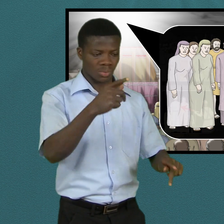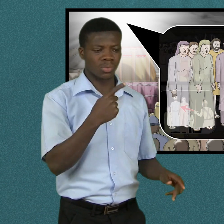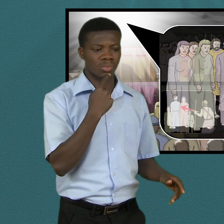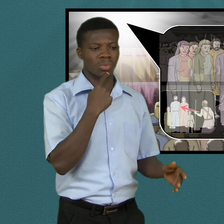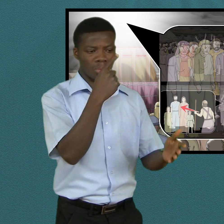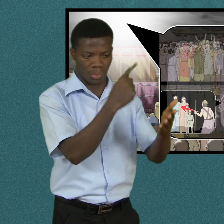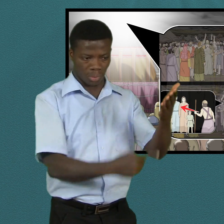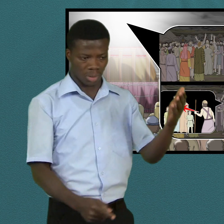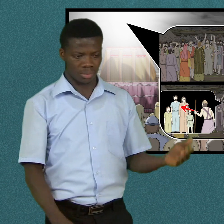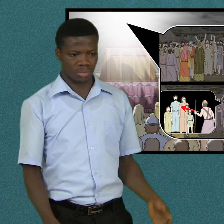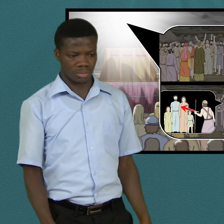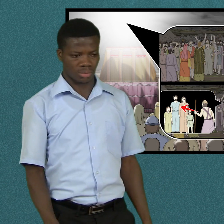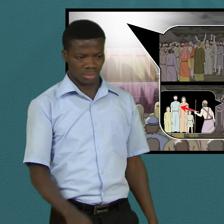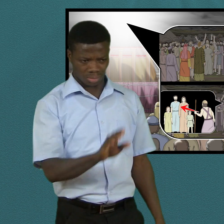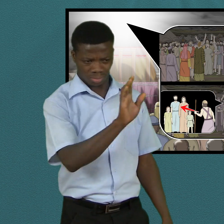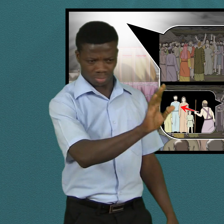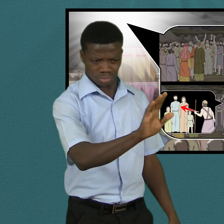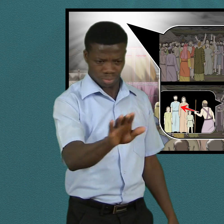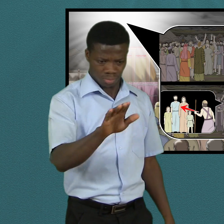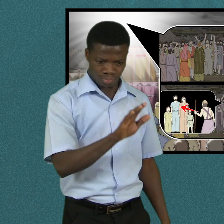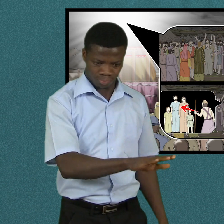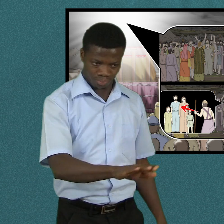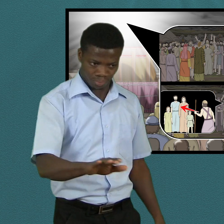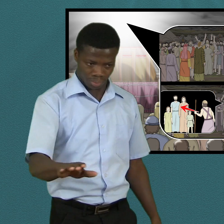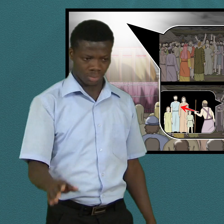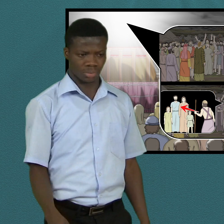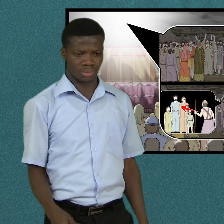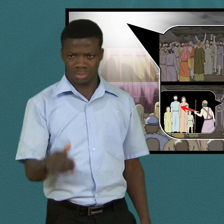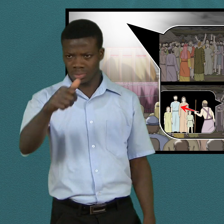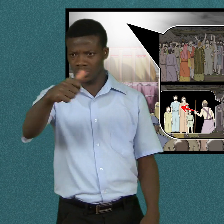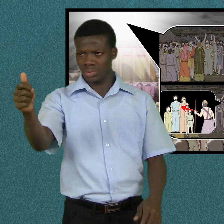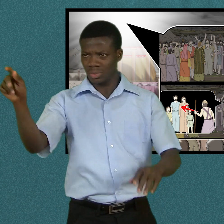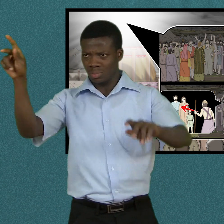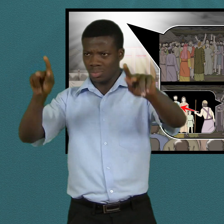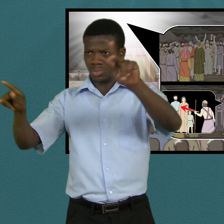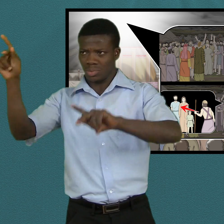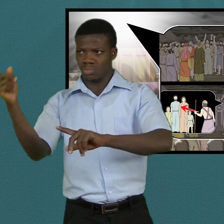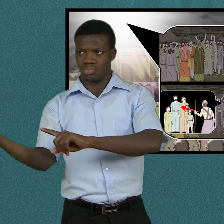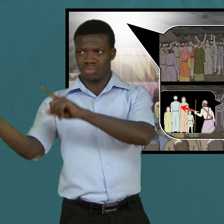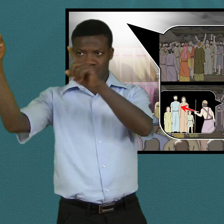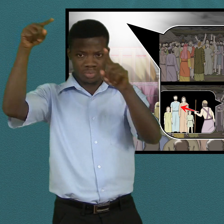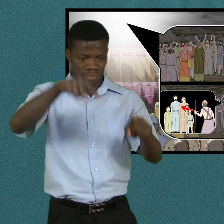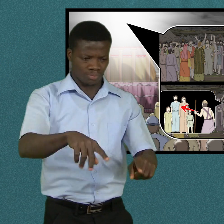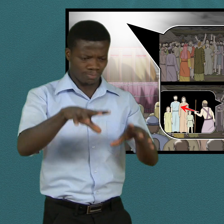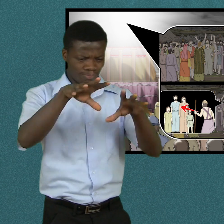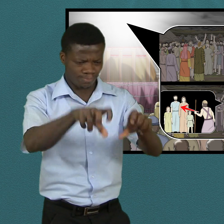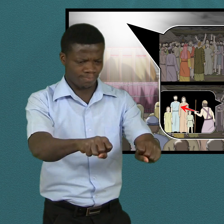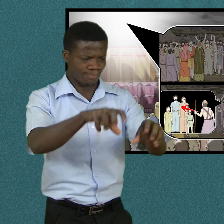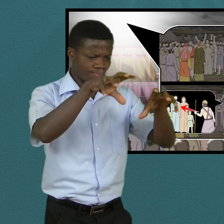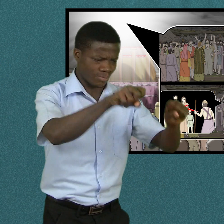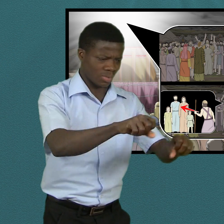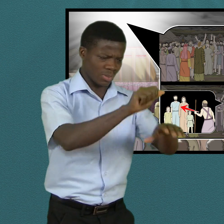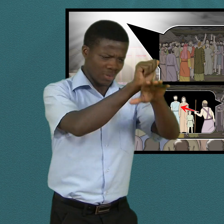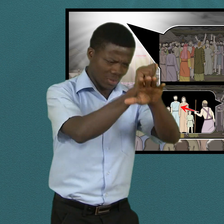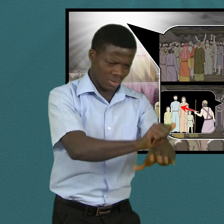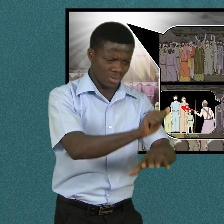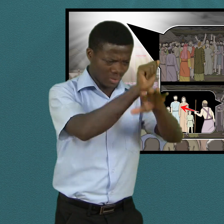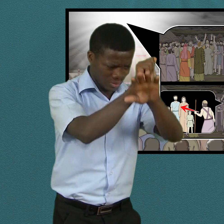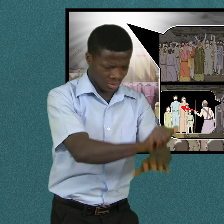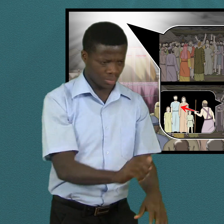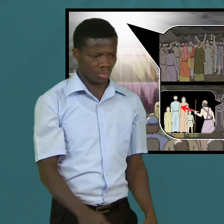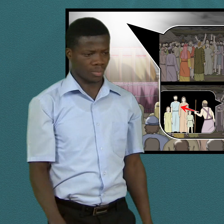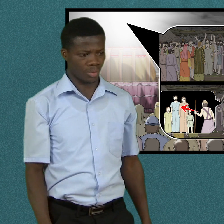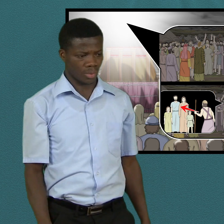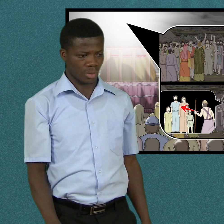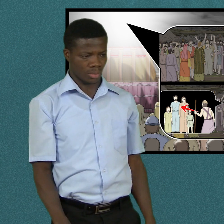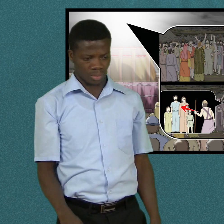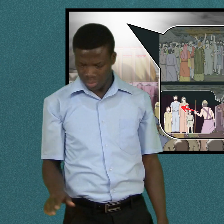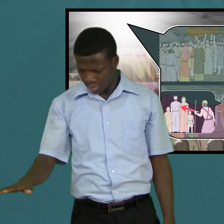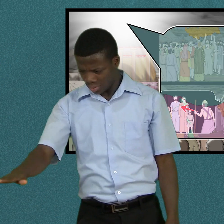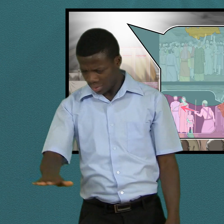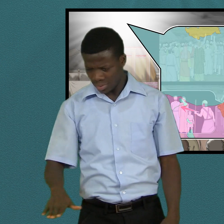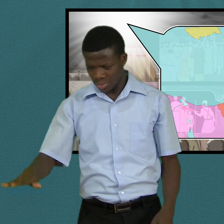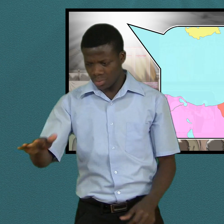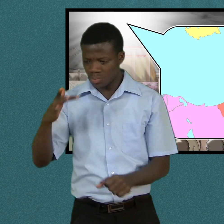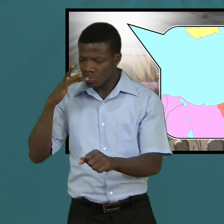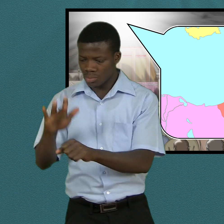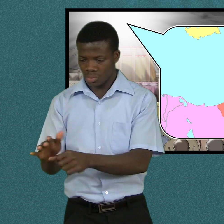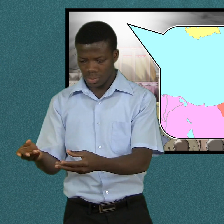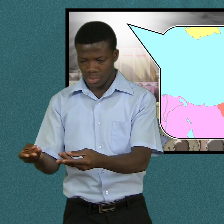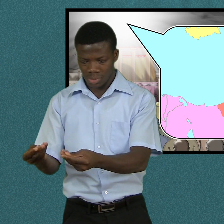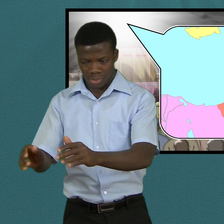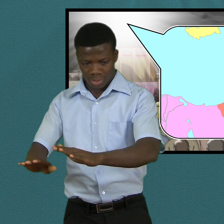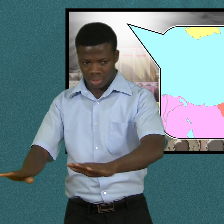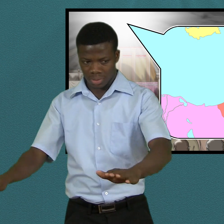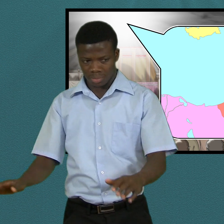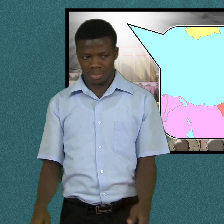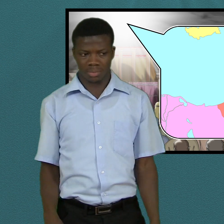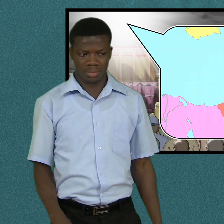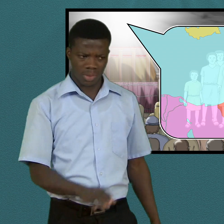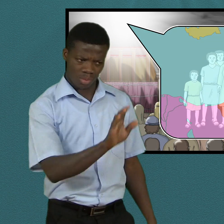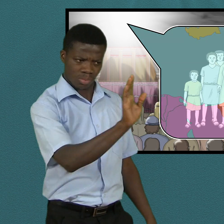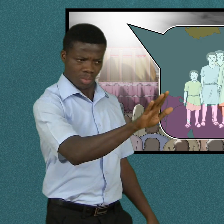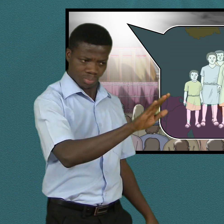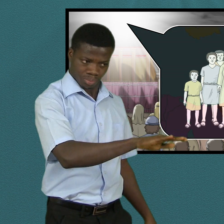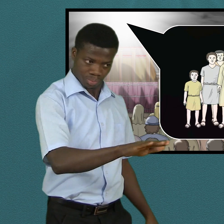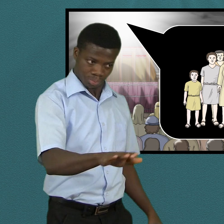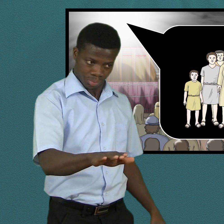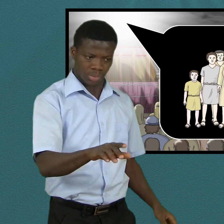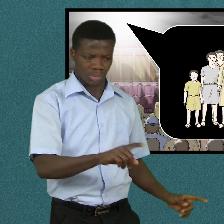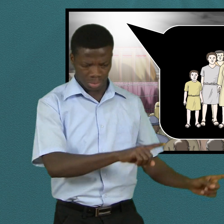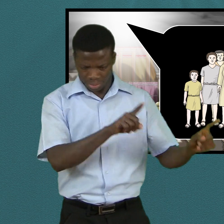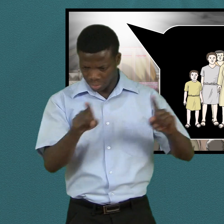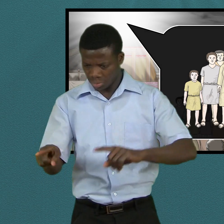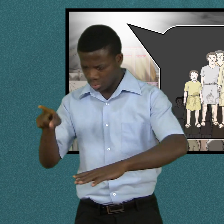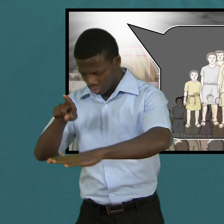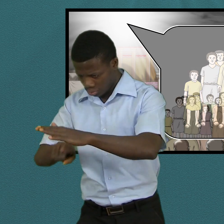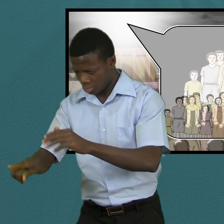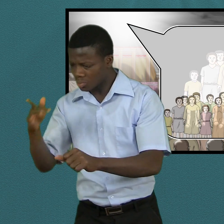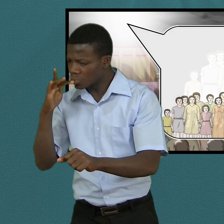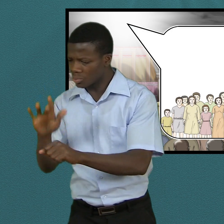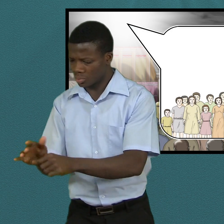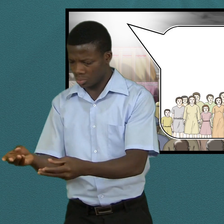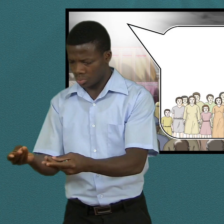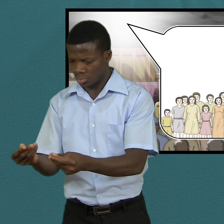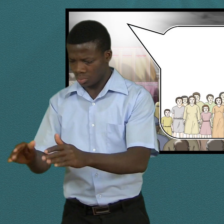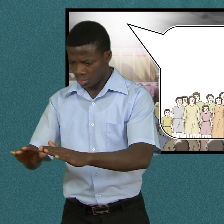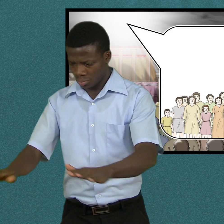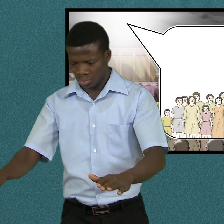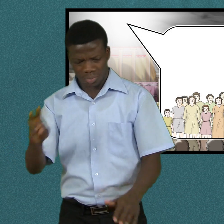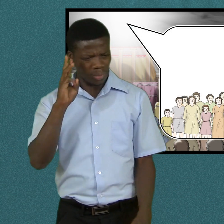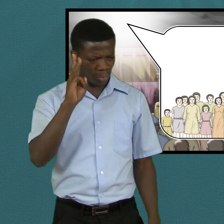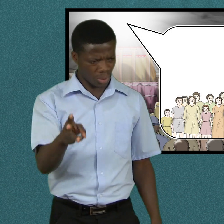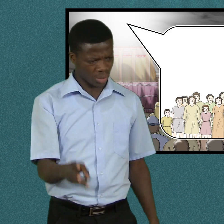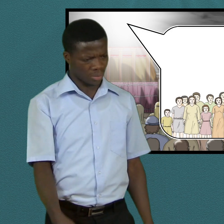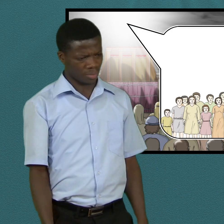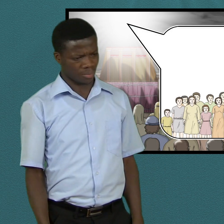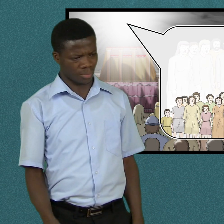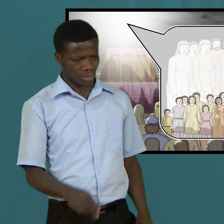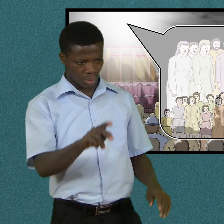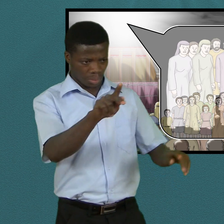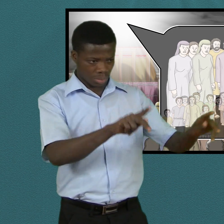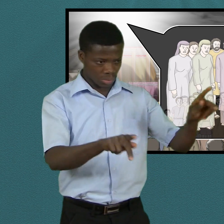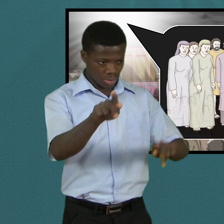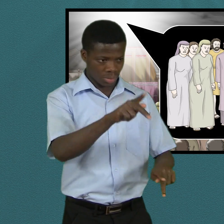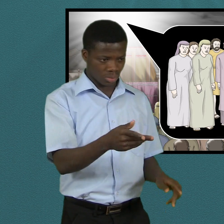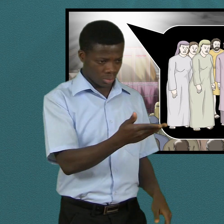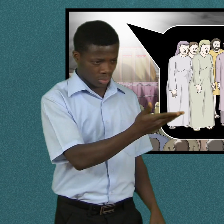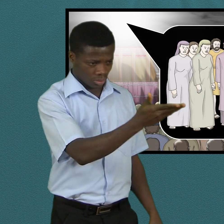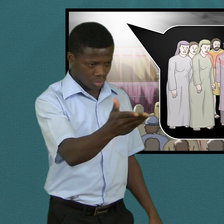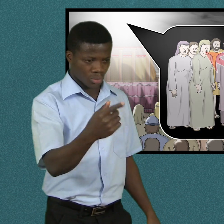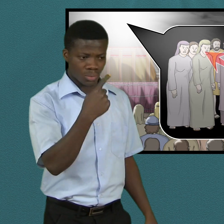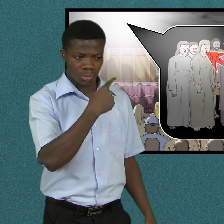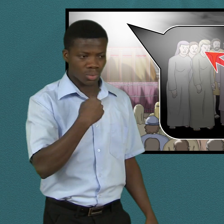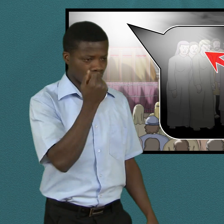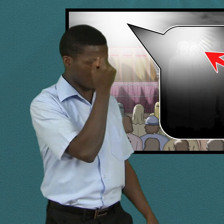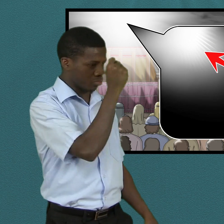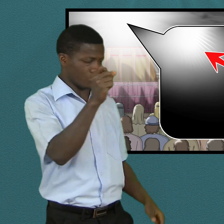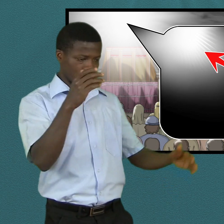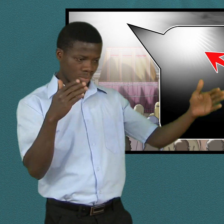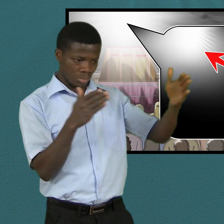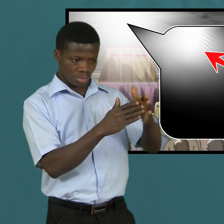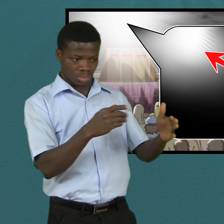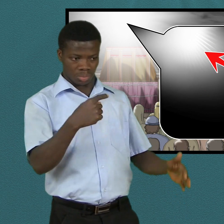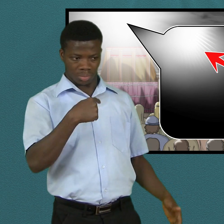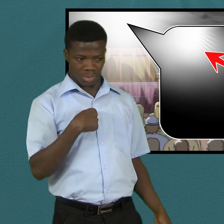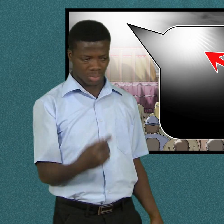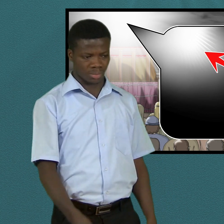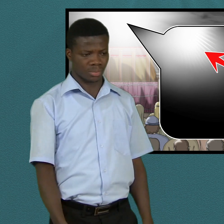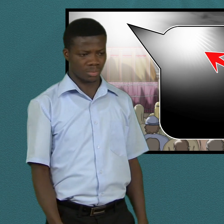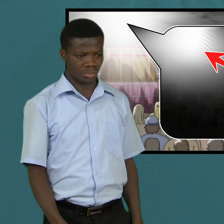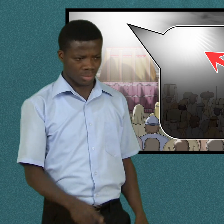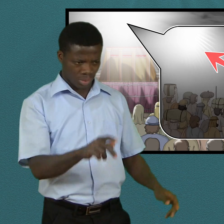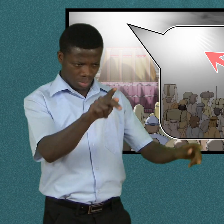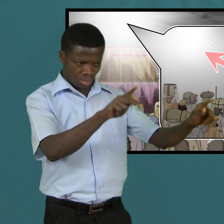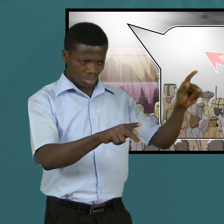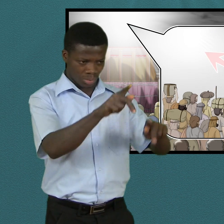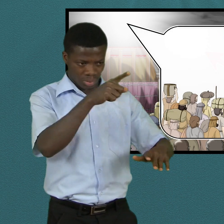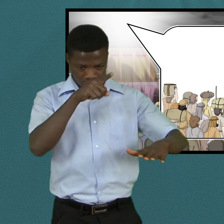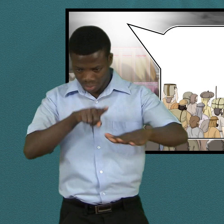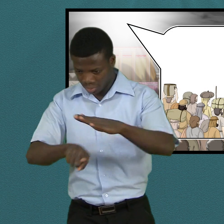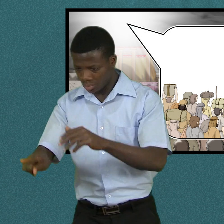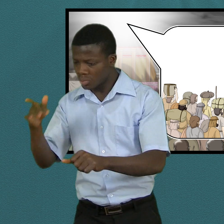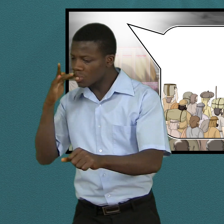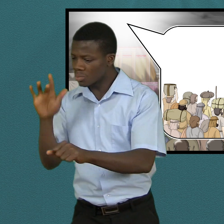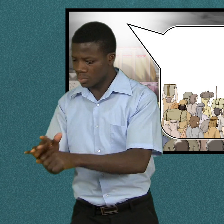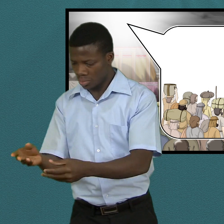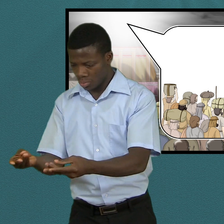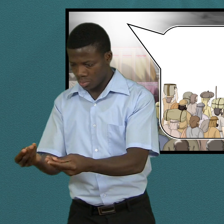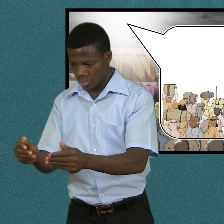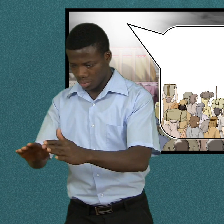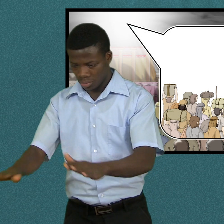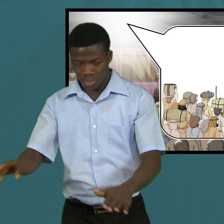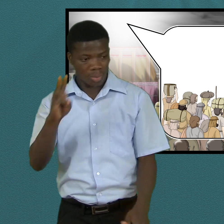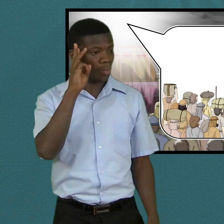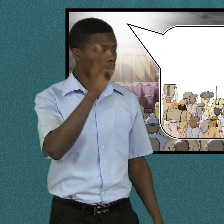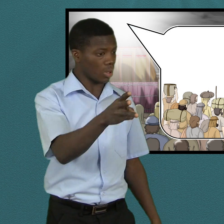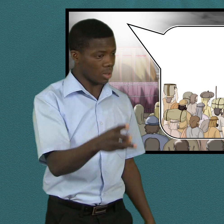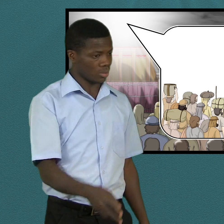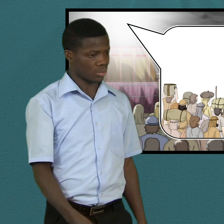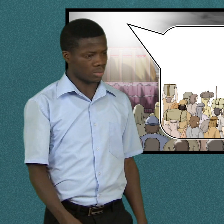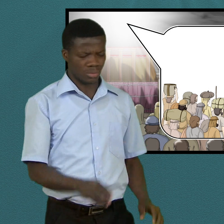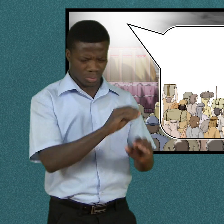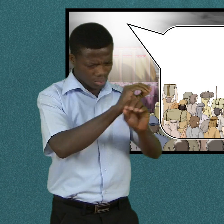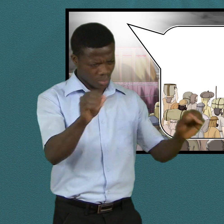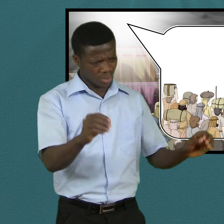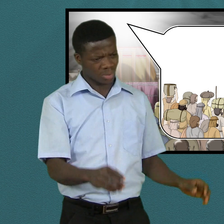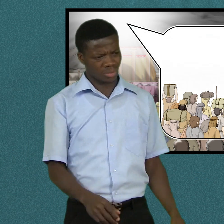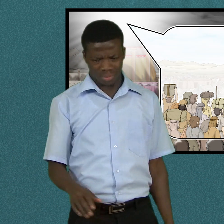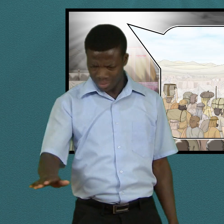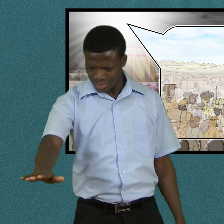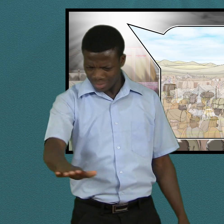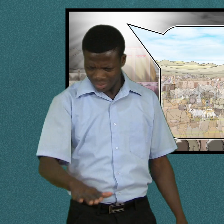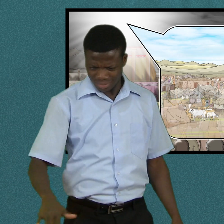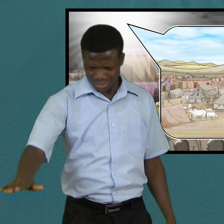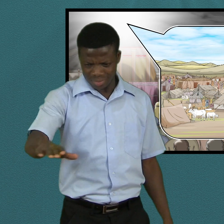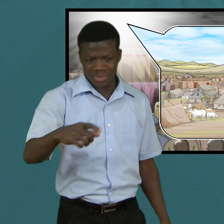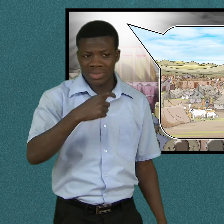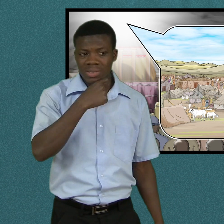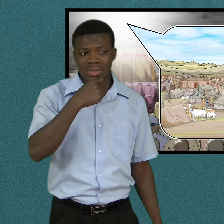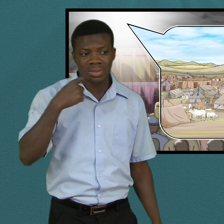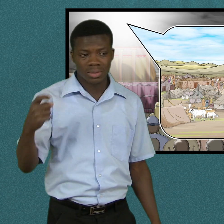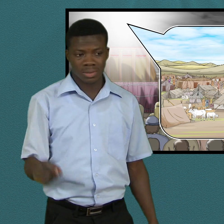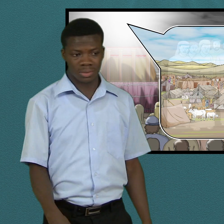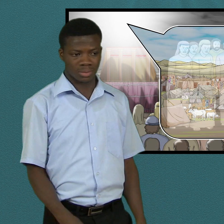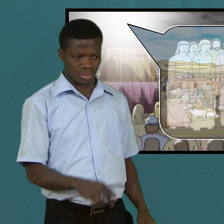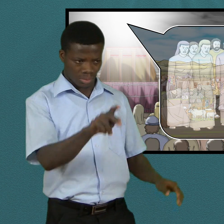But I will bring your children, whom you said would become plunder, into the land you have rejected—and they will enjoy it.